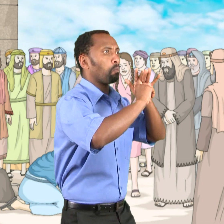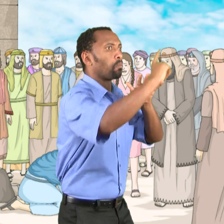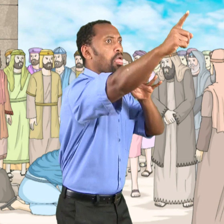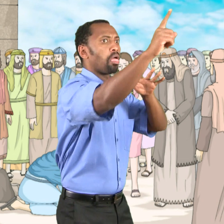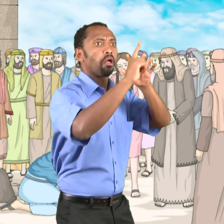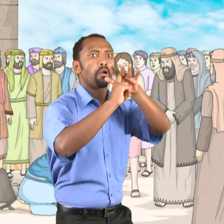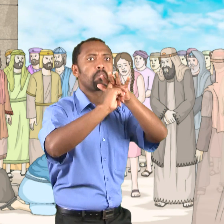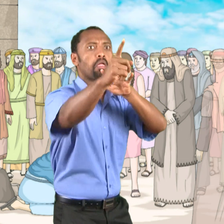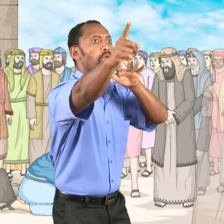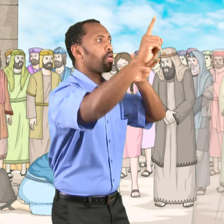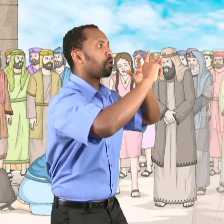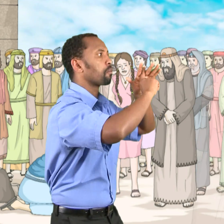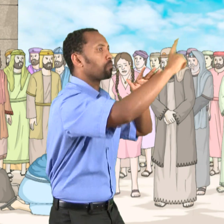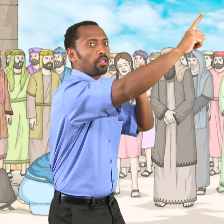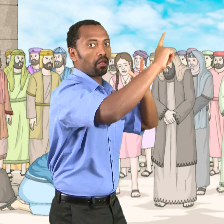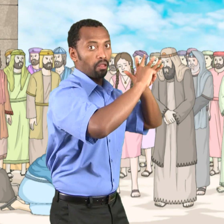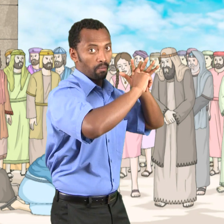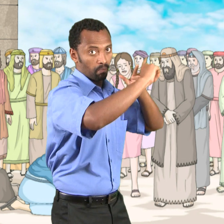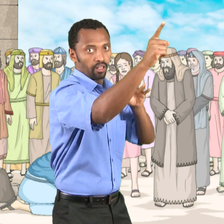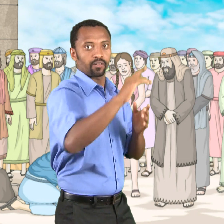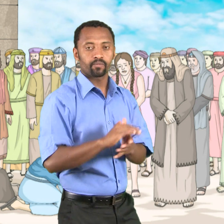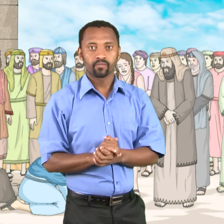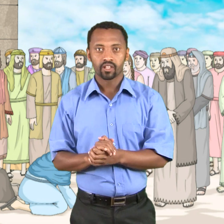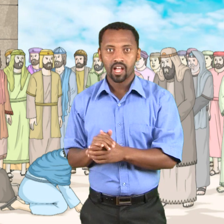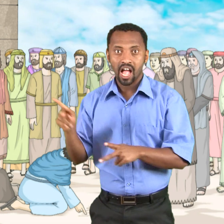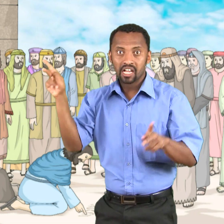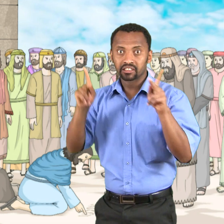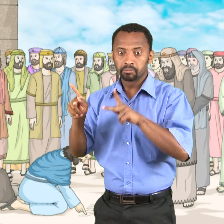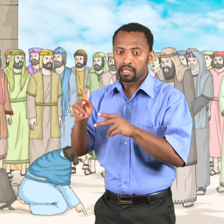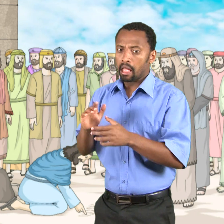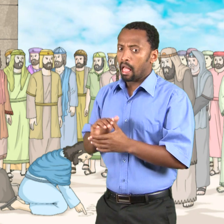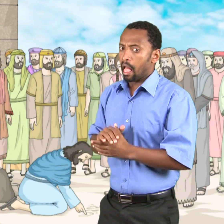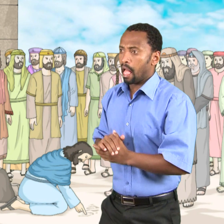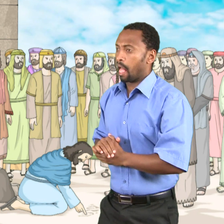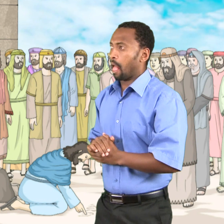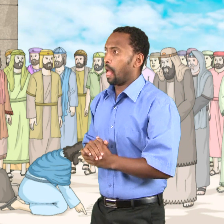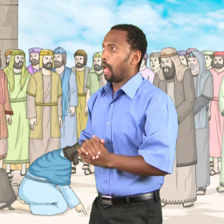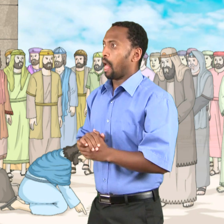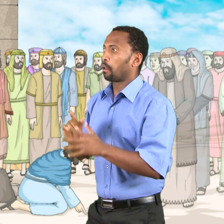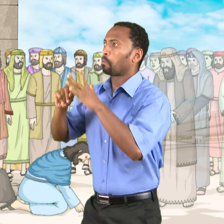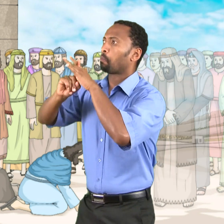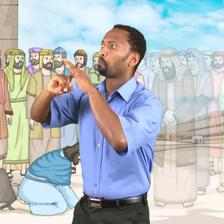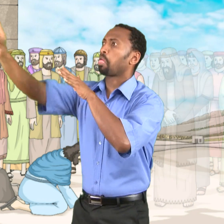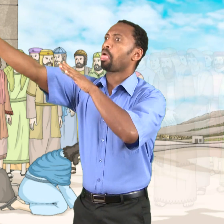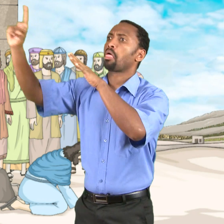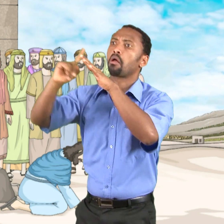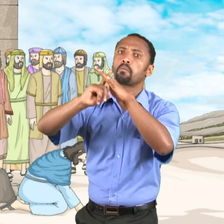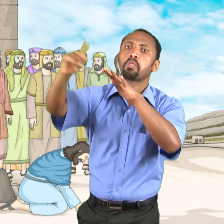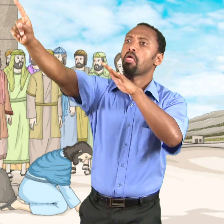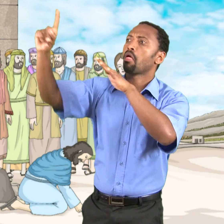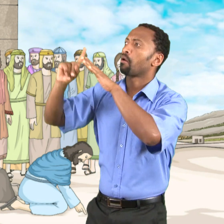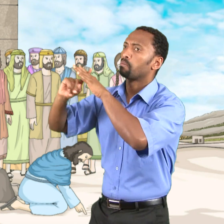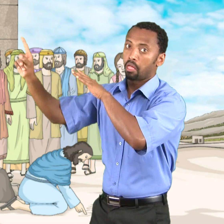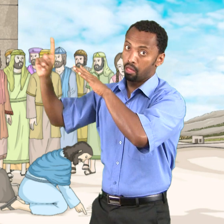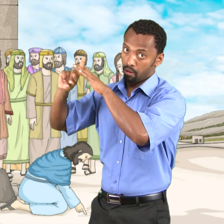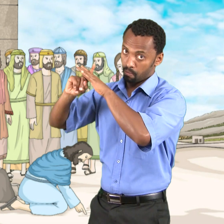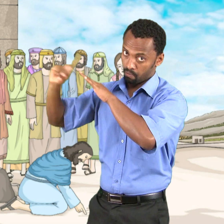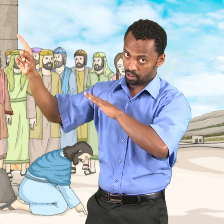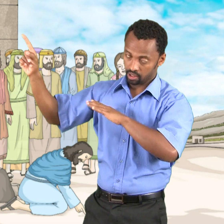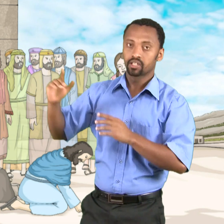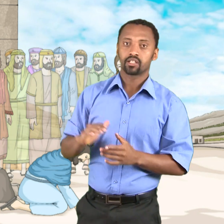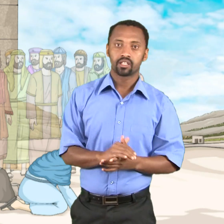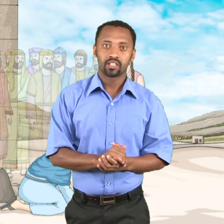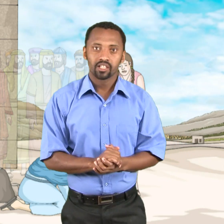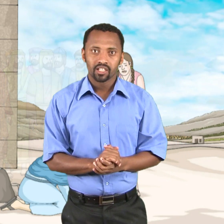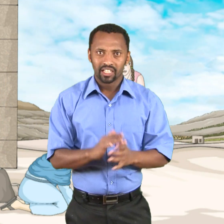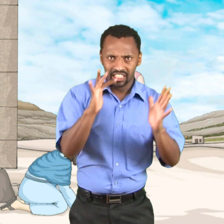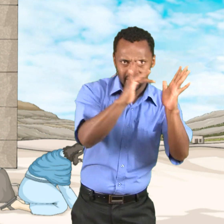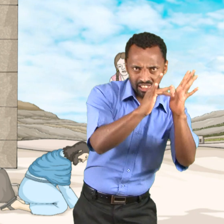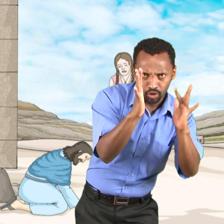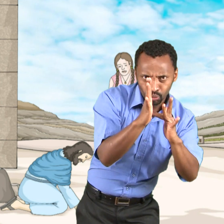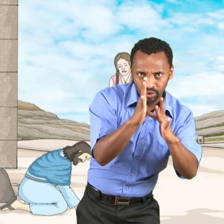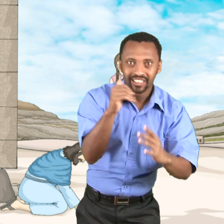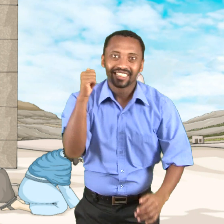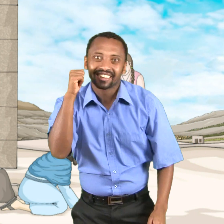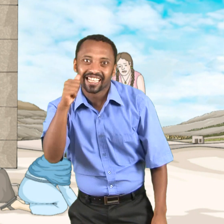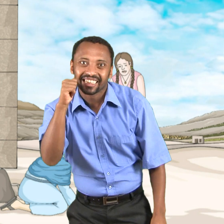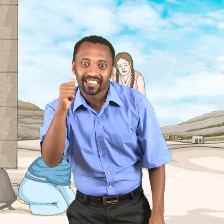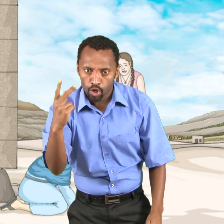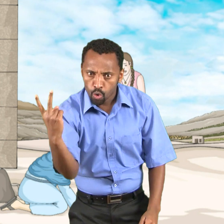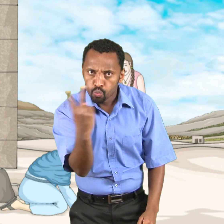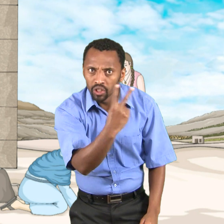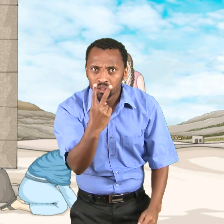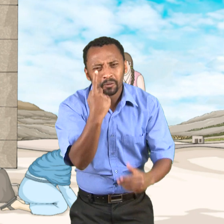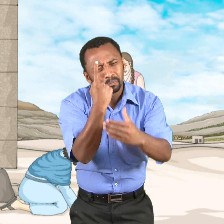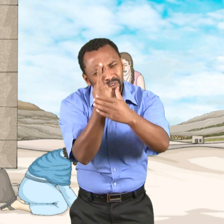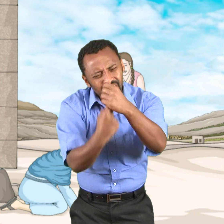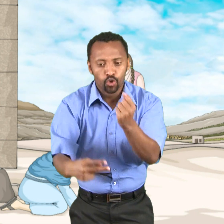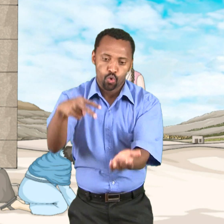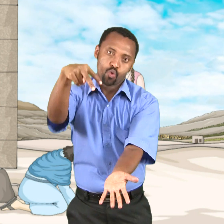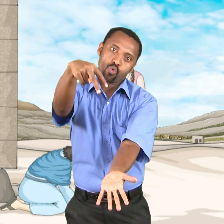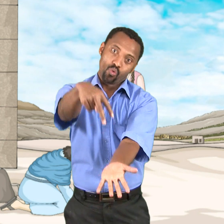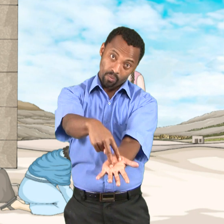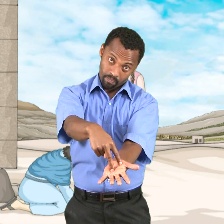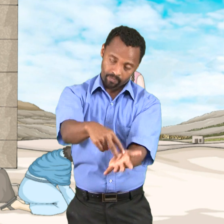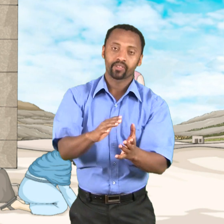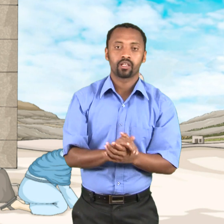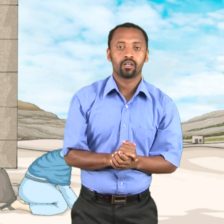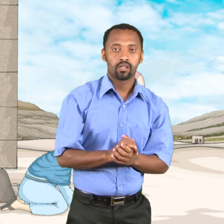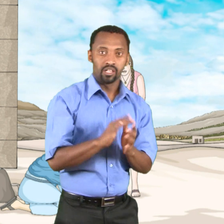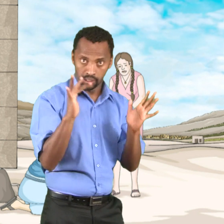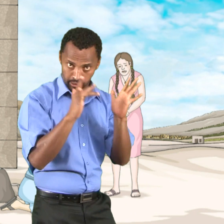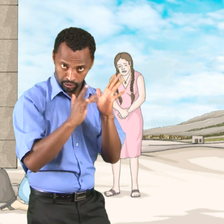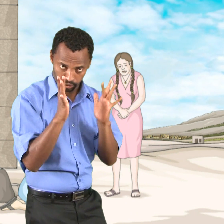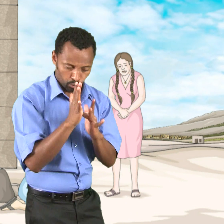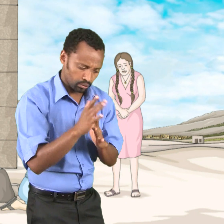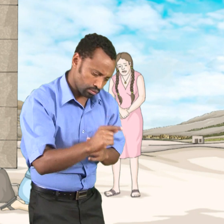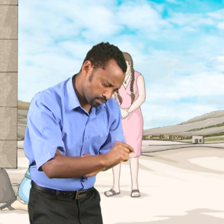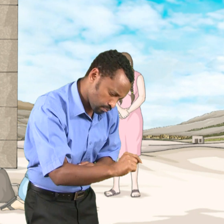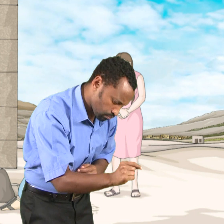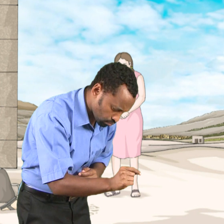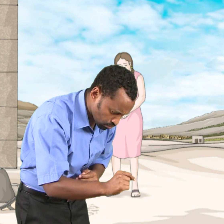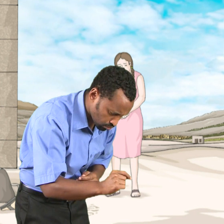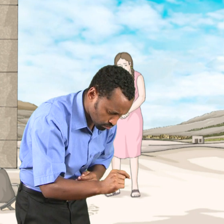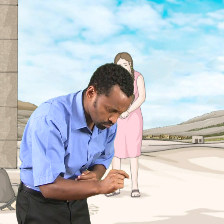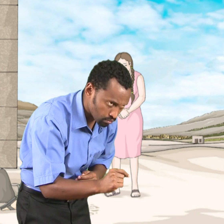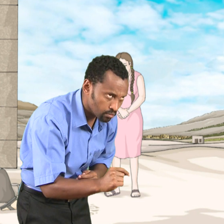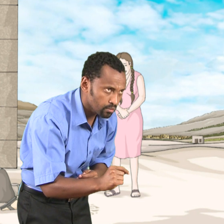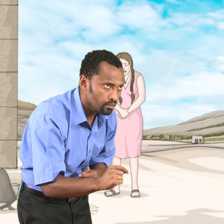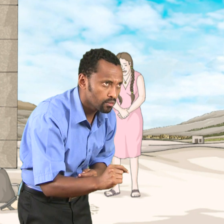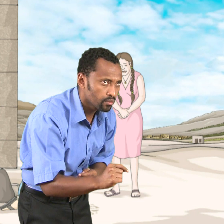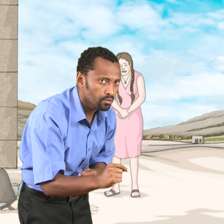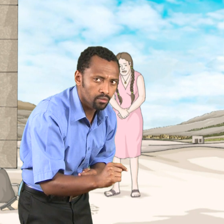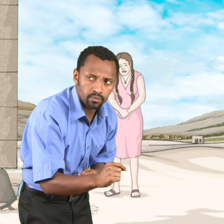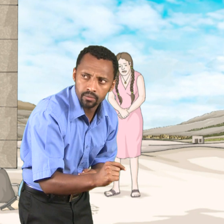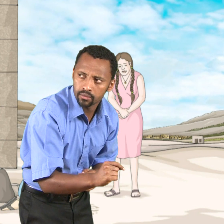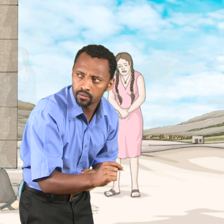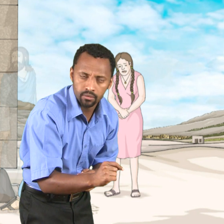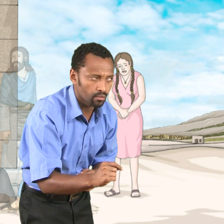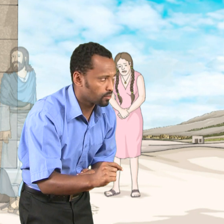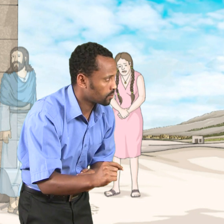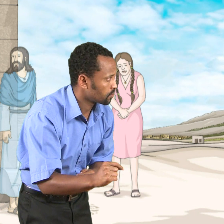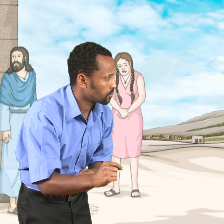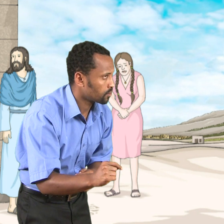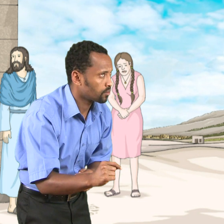When they heard this, they began to go away one by one, beginning with the older ones, until only Jesus was left, with the woman standing there.